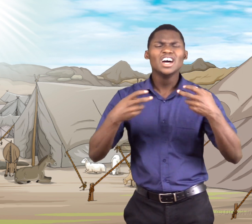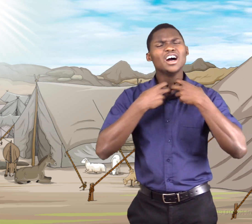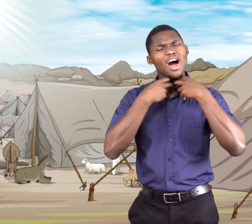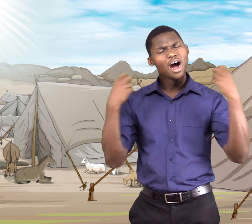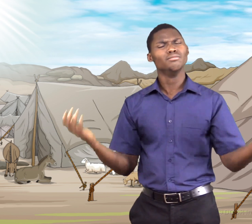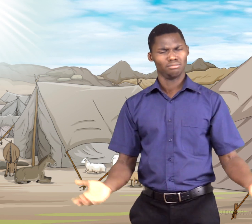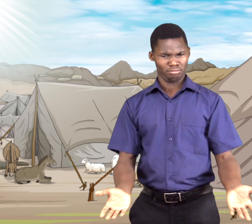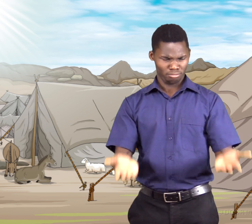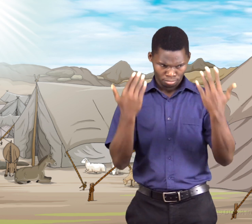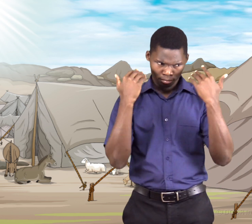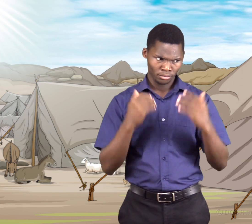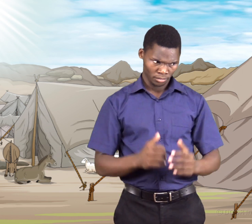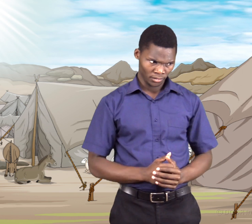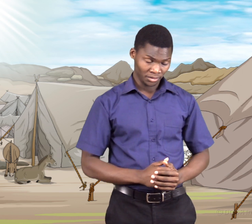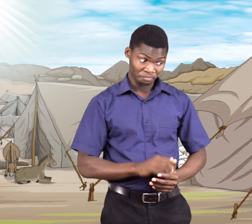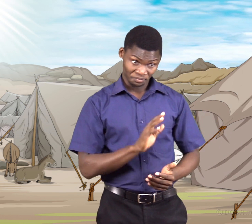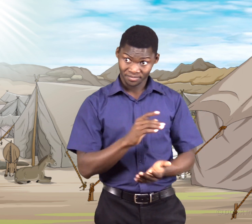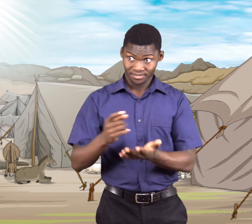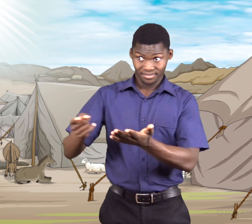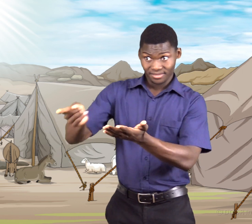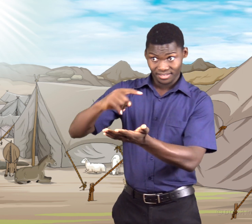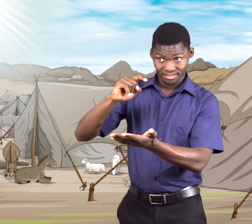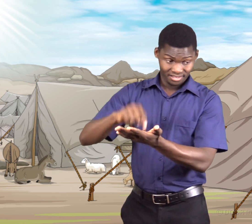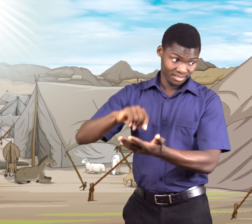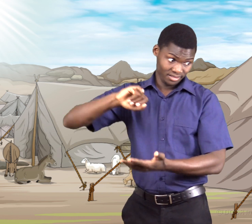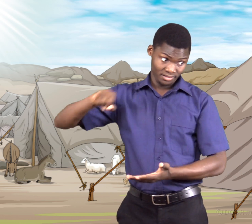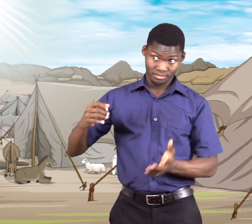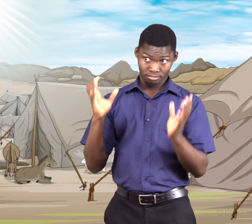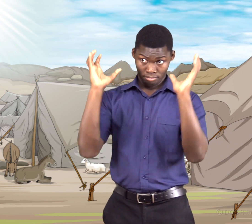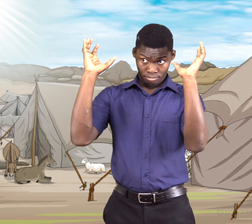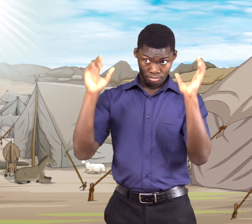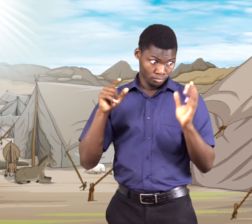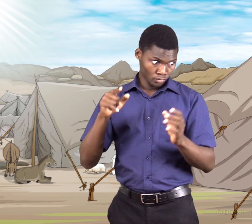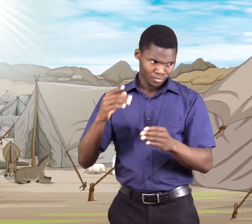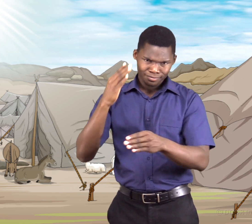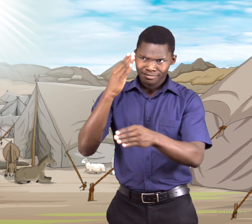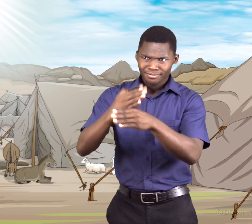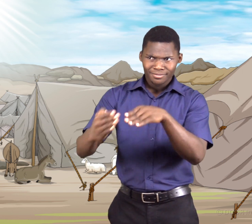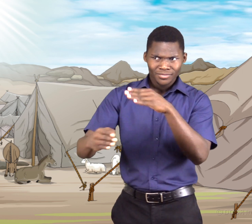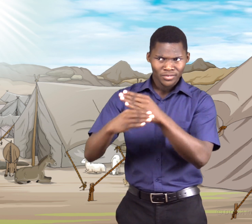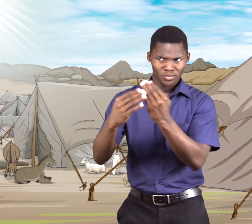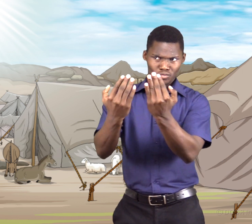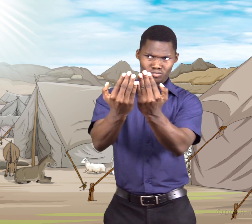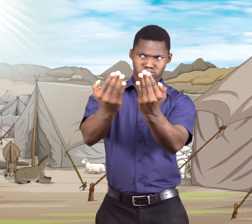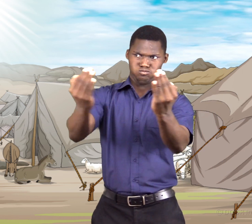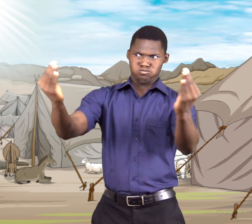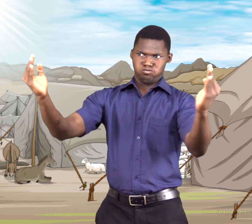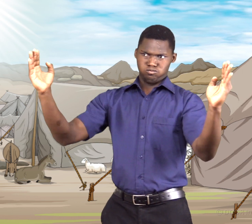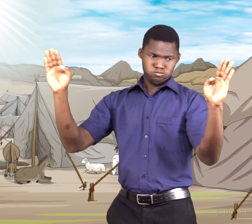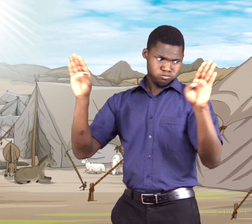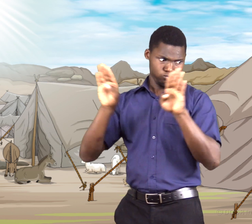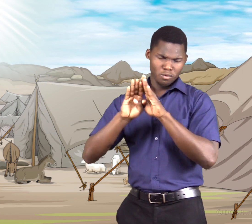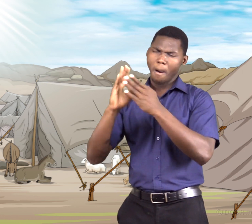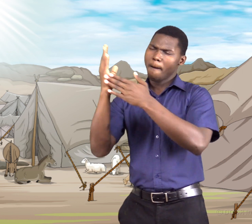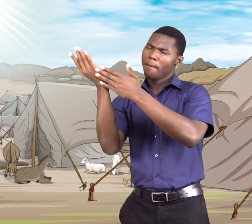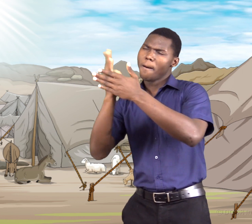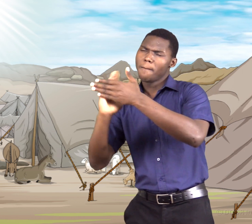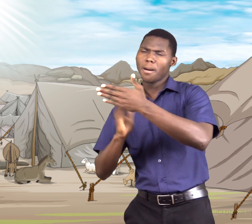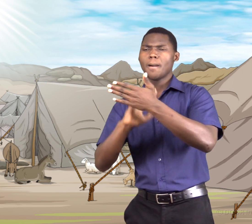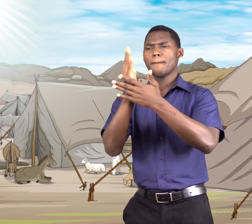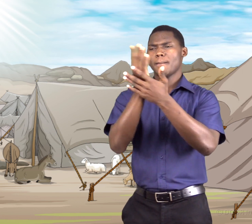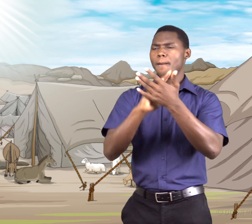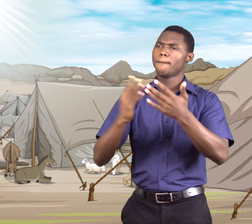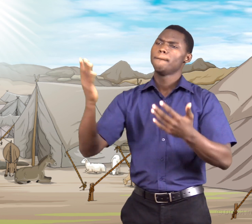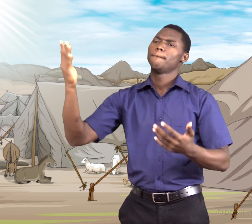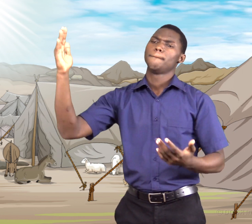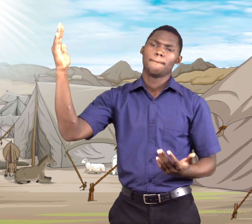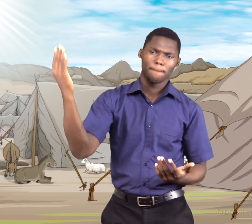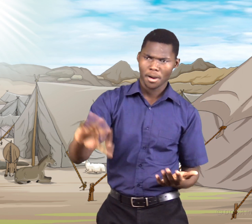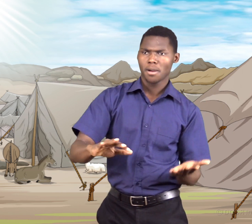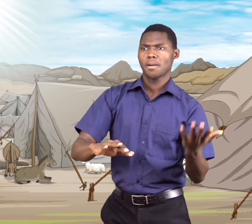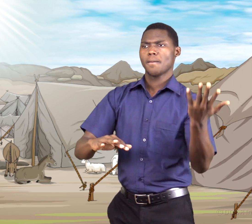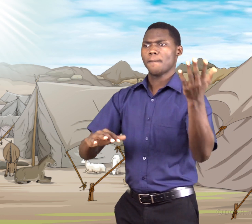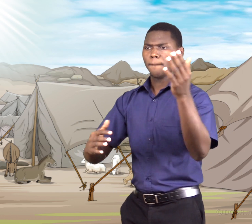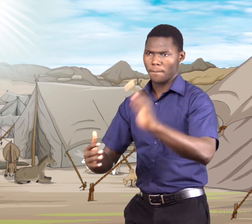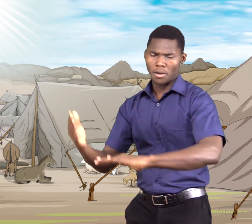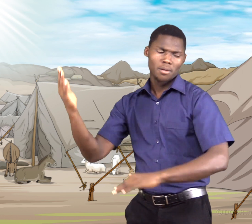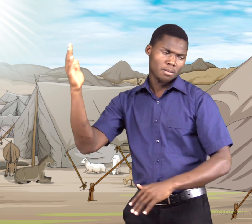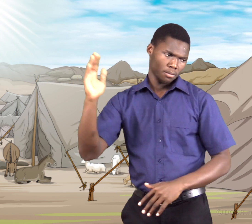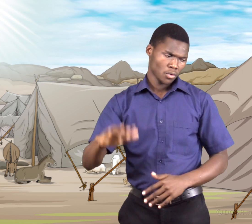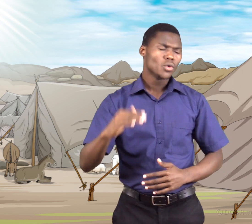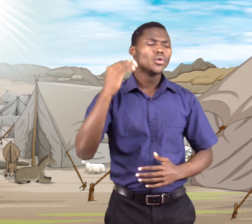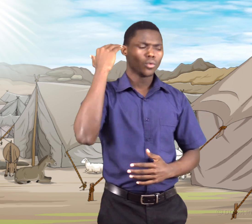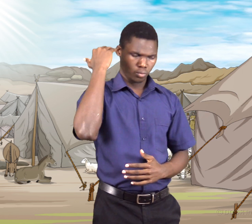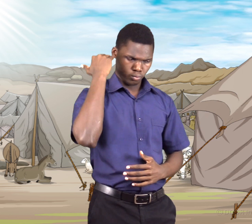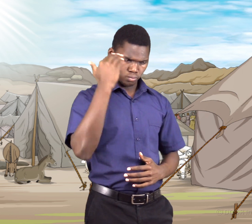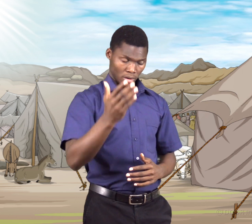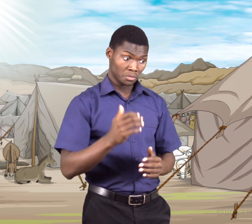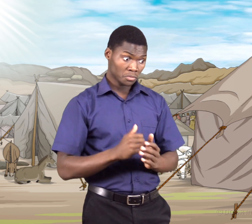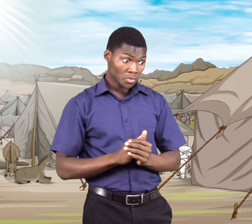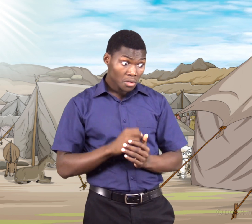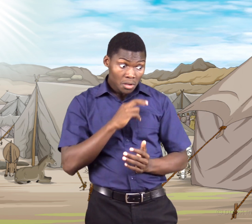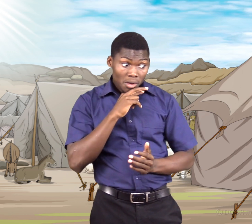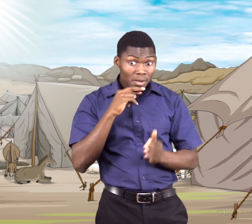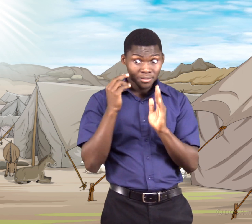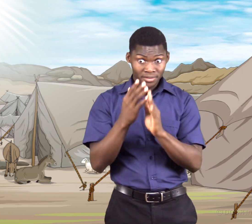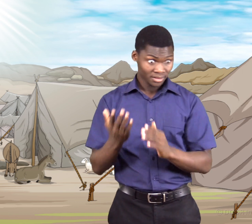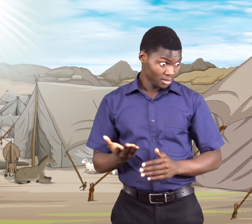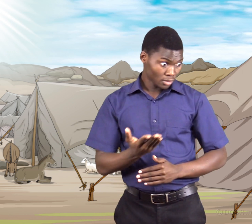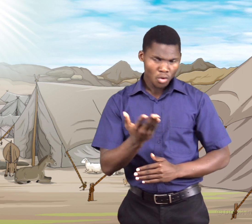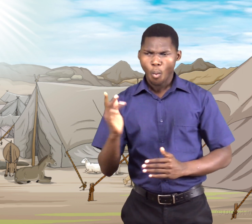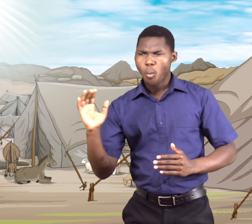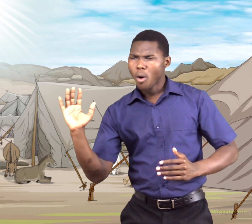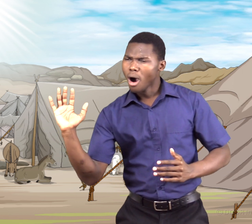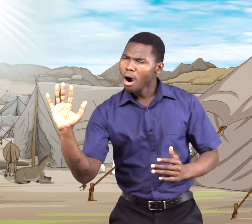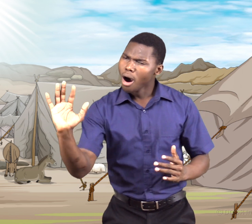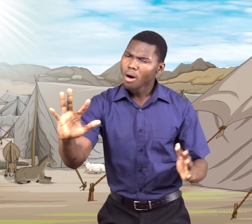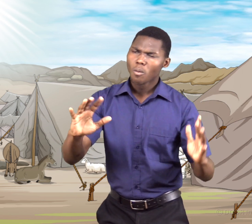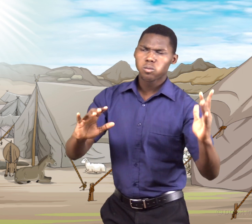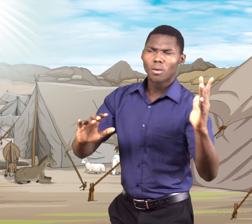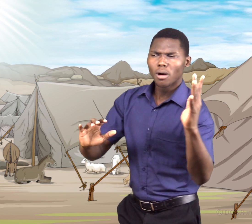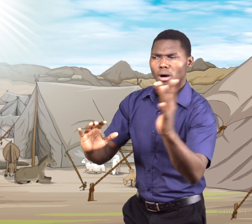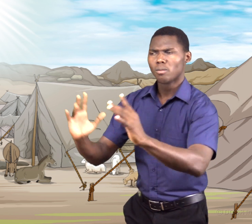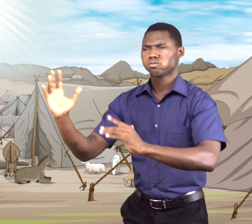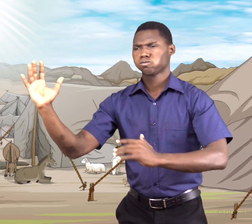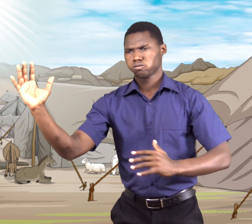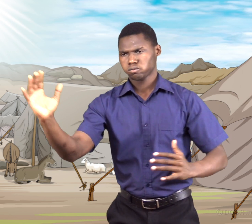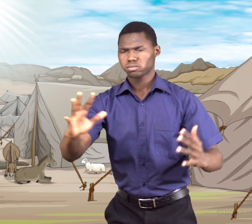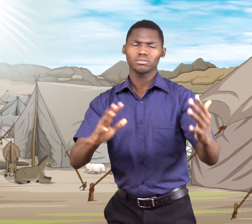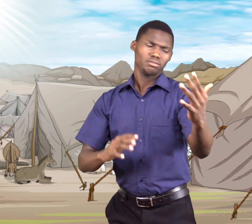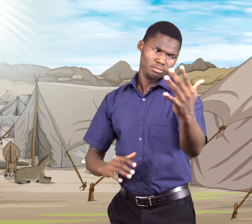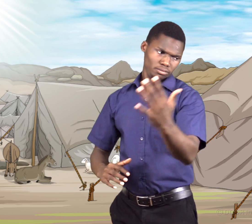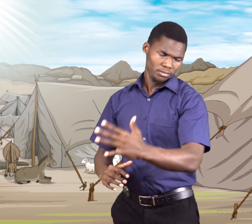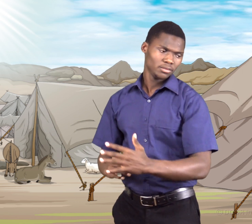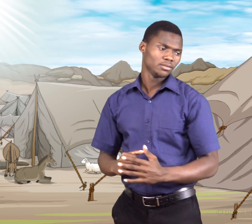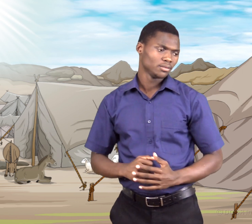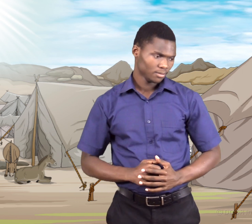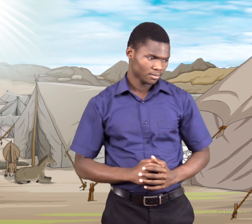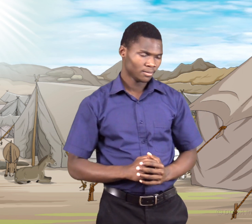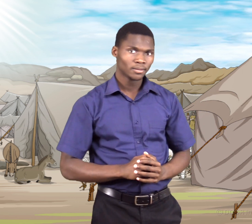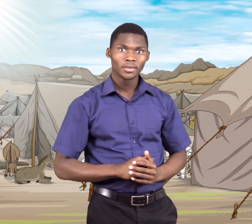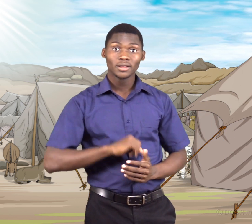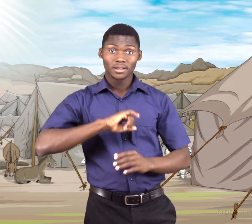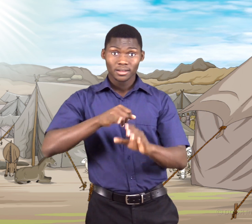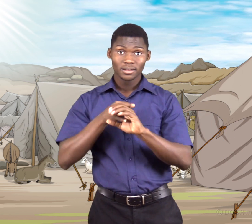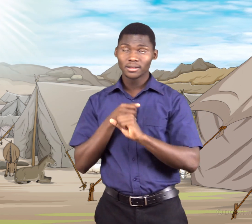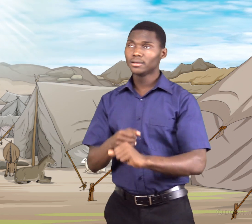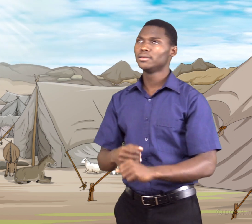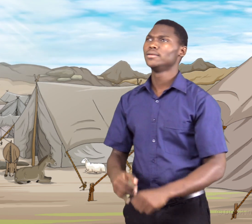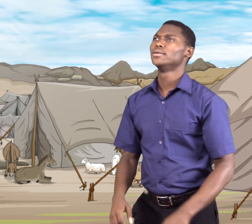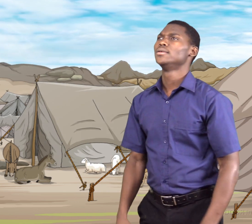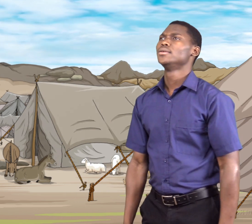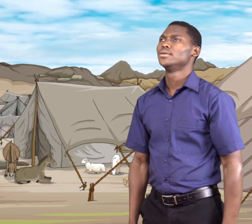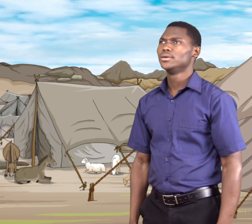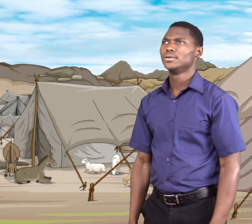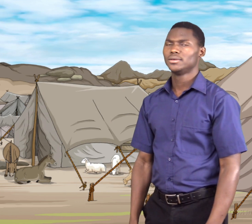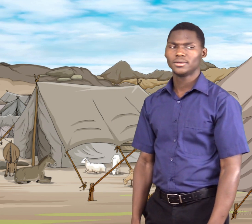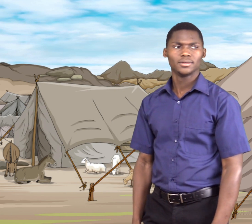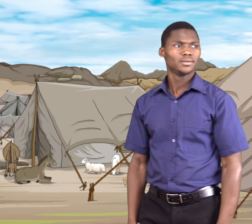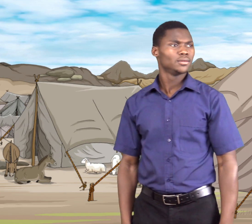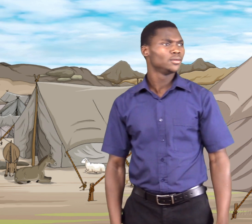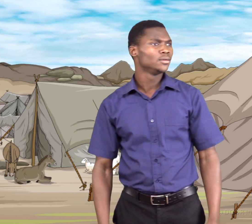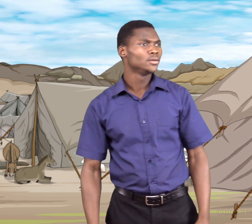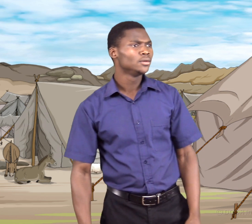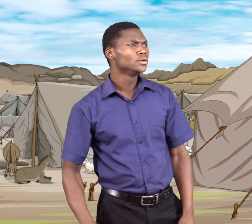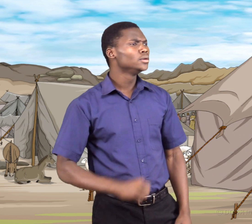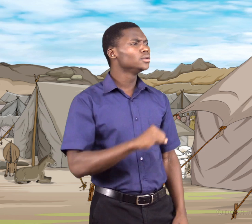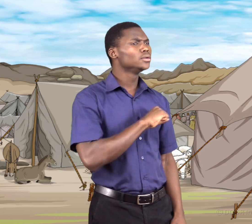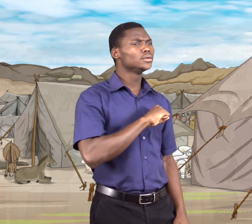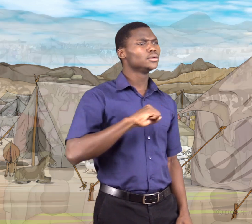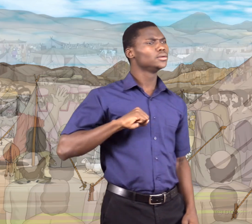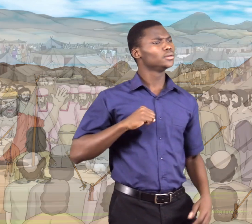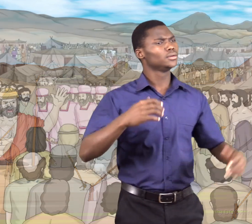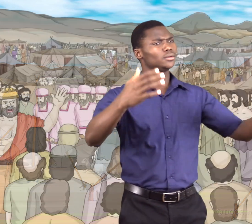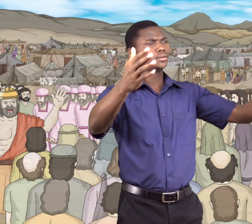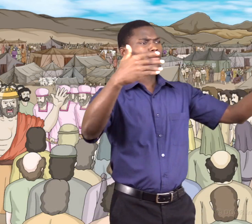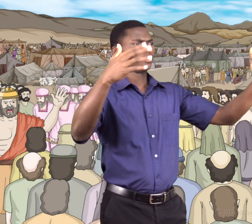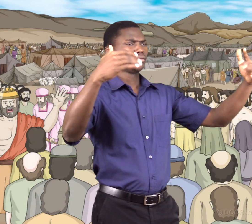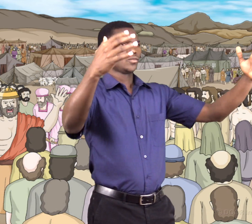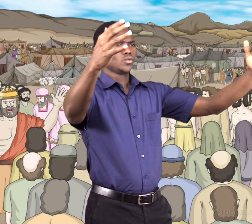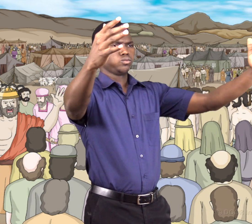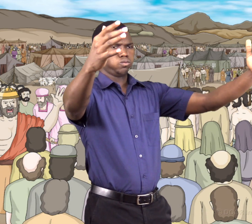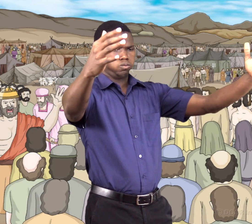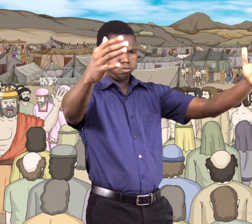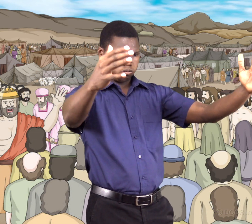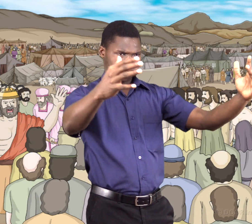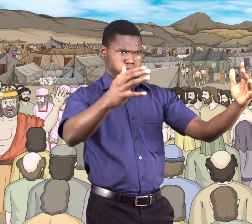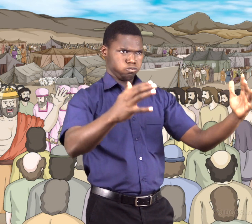Then the wall of the city will collapse and all your people will charge straight into the city.”